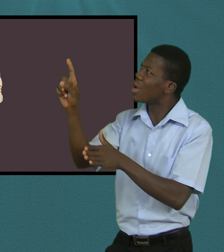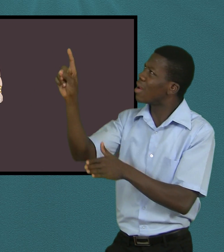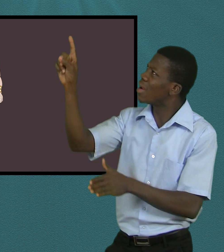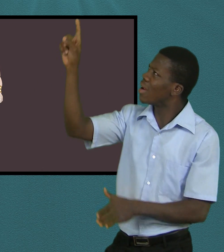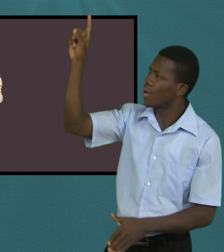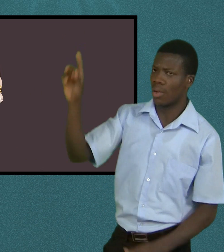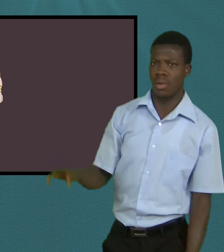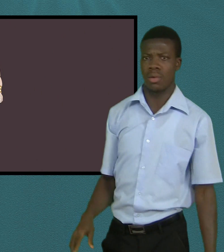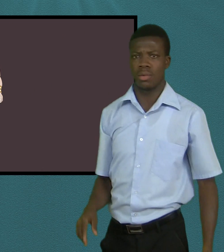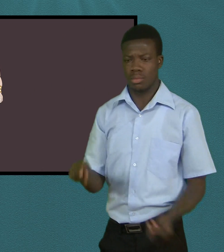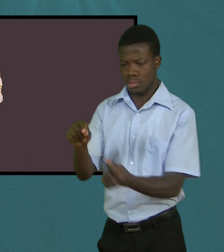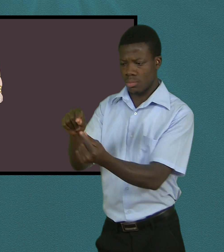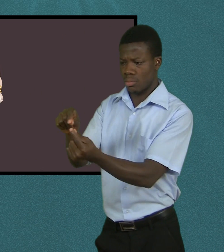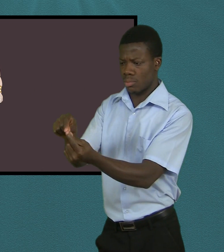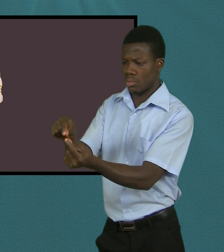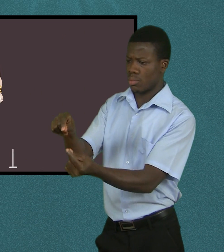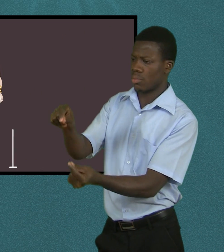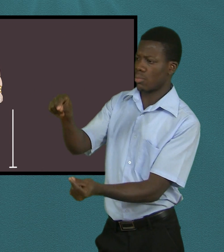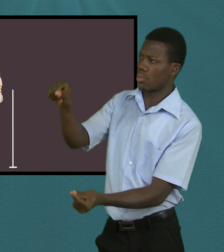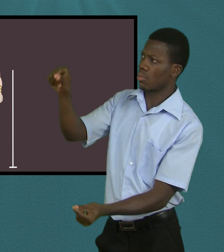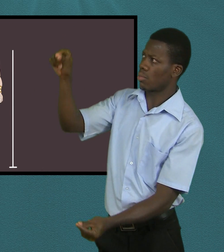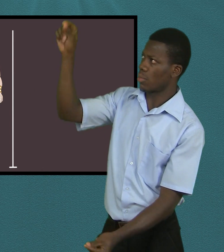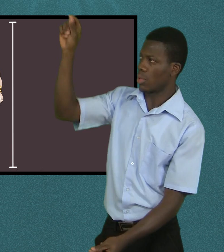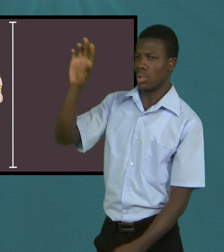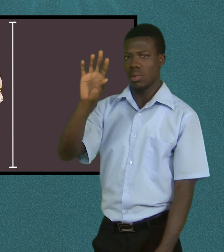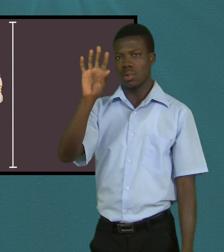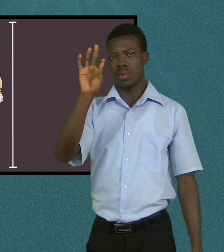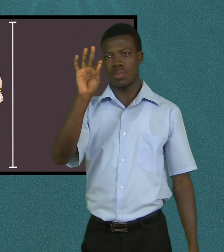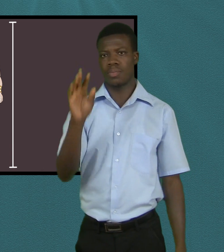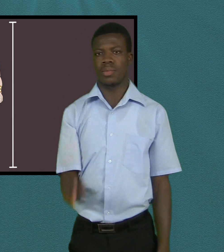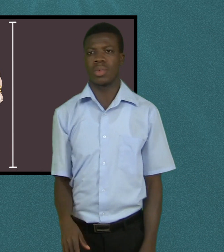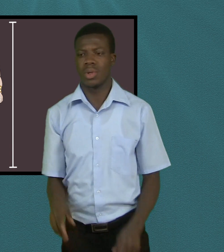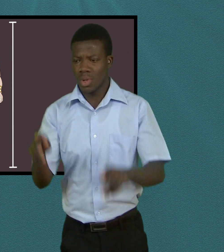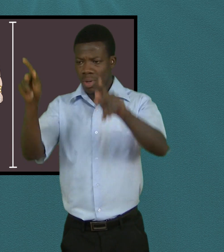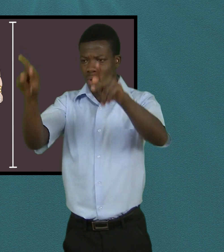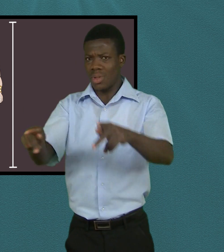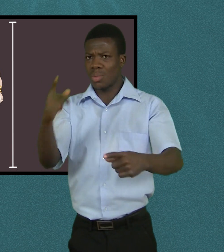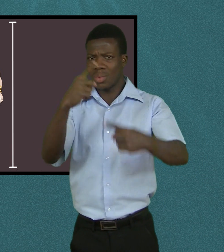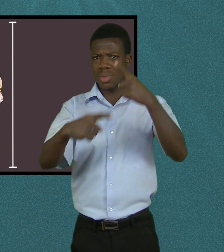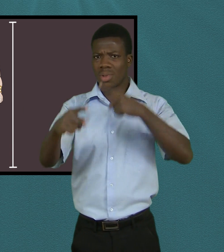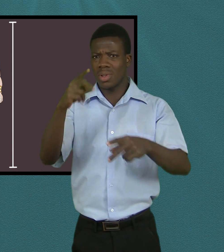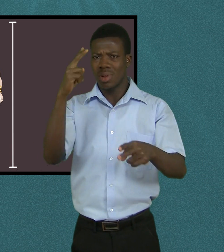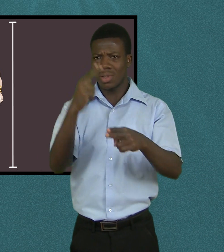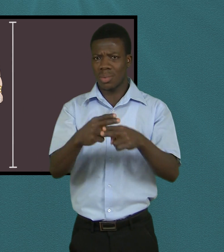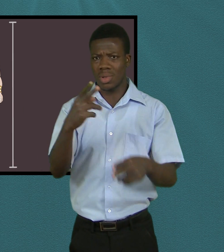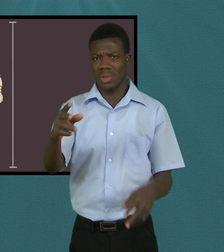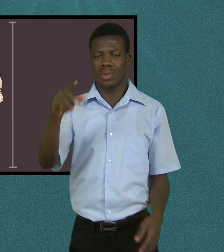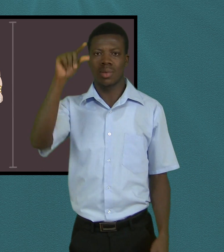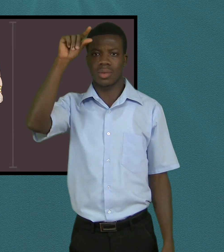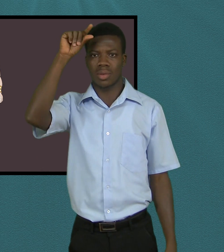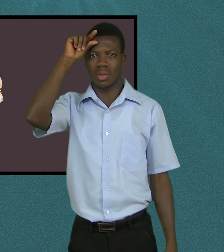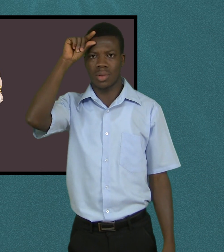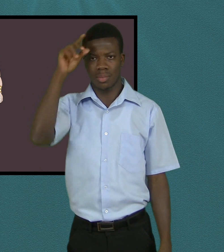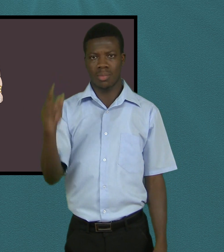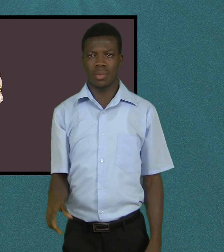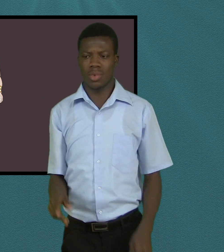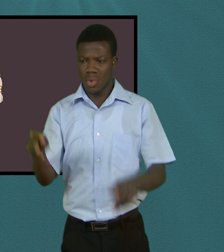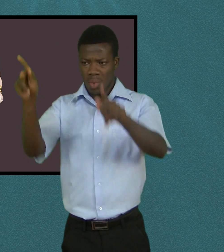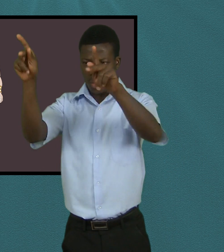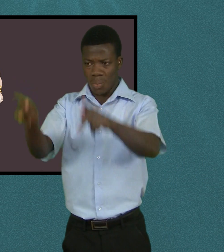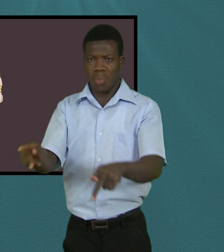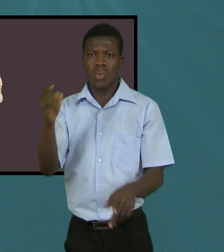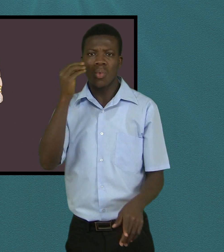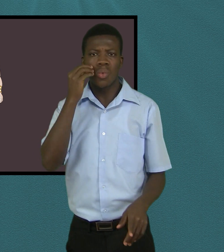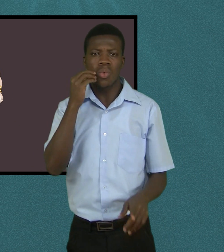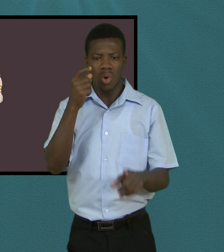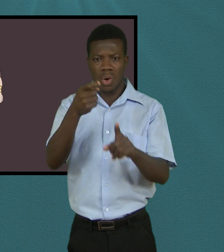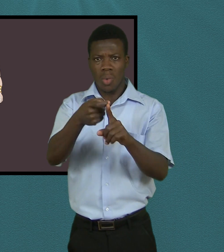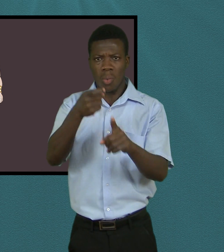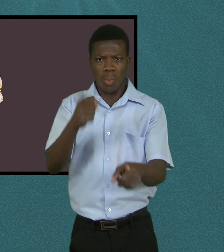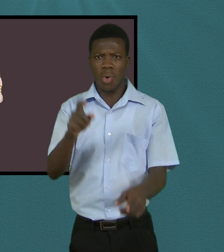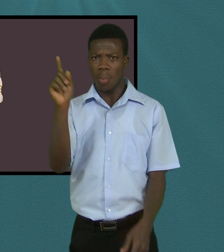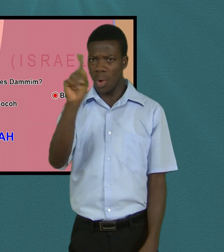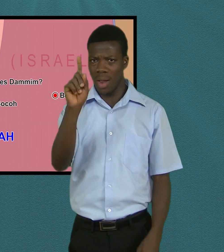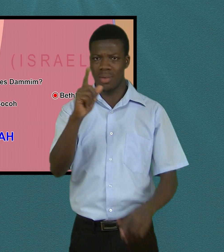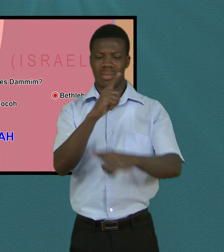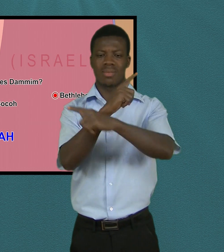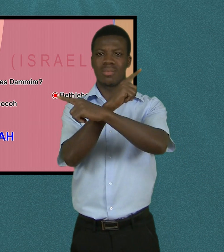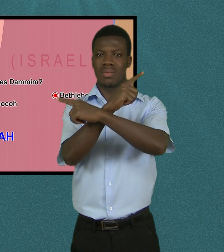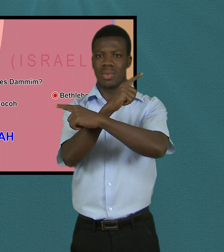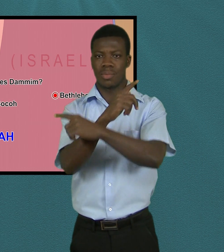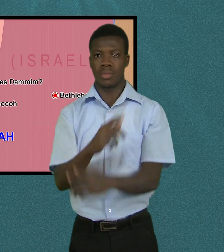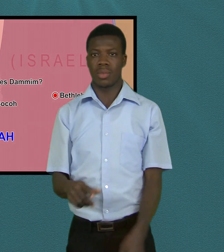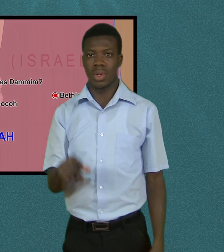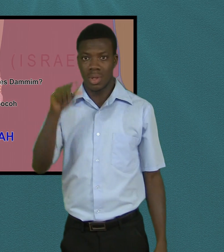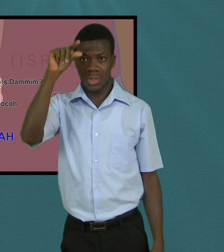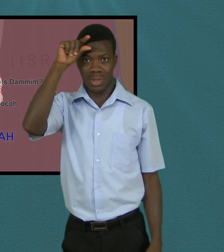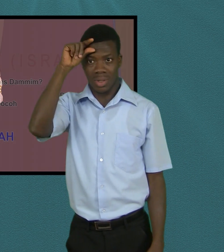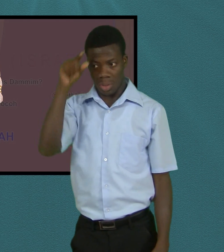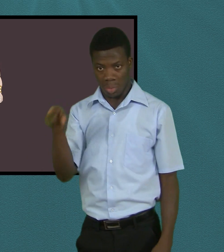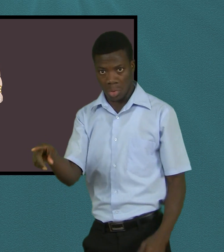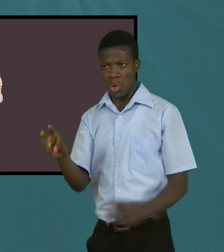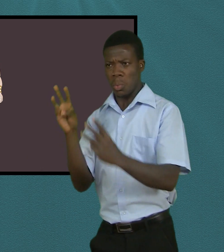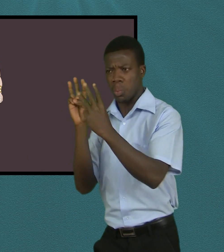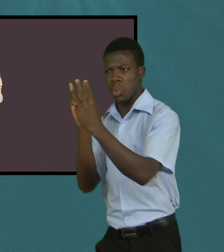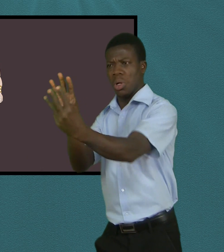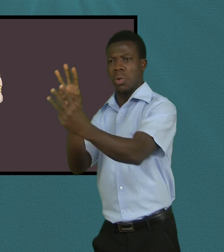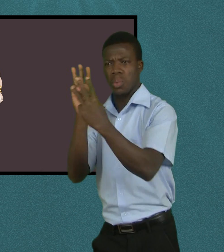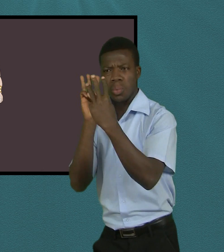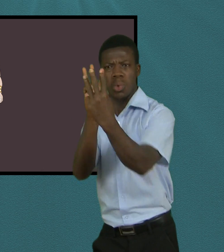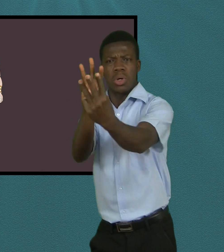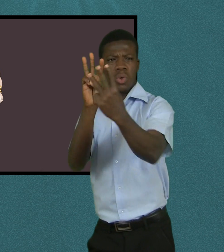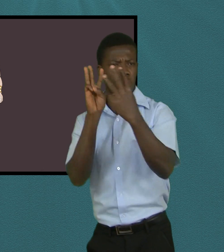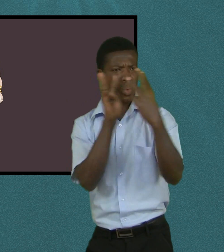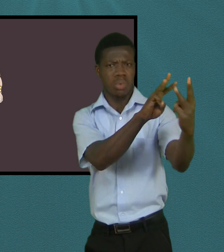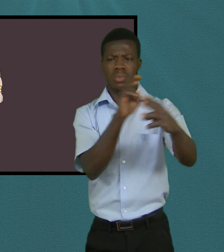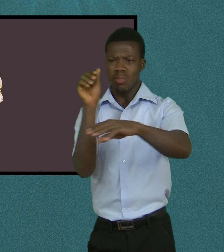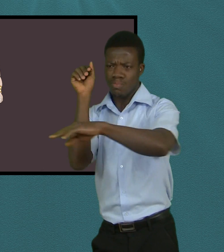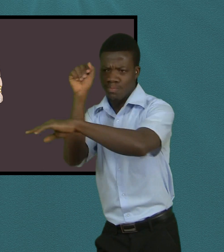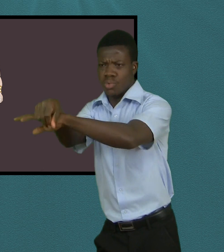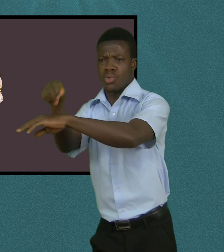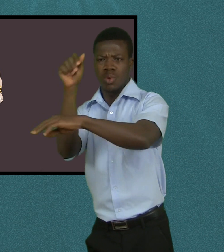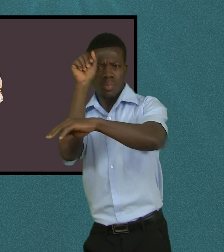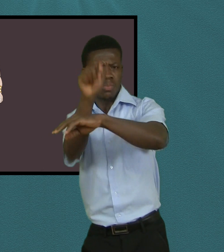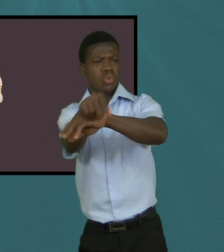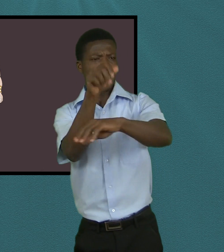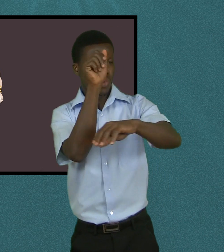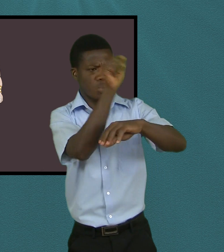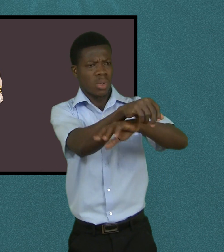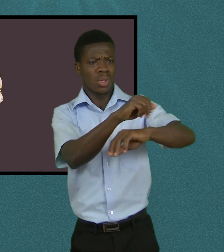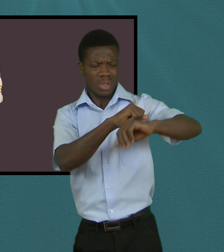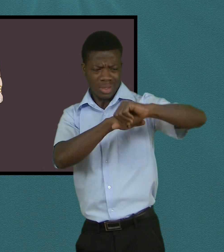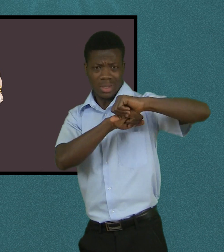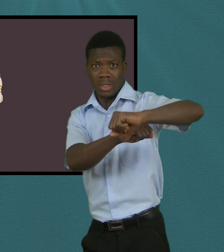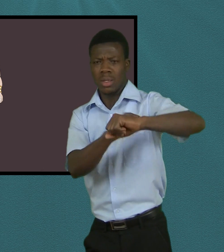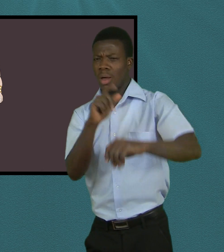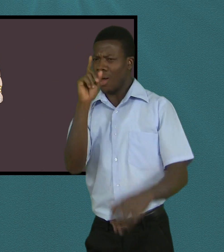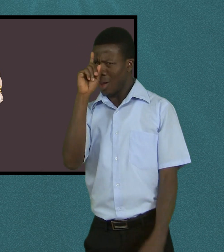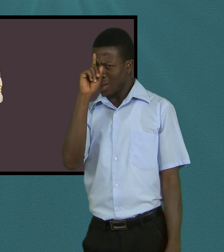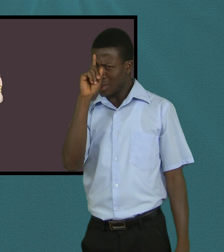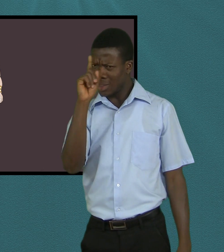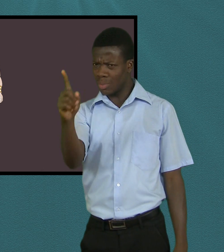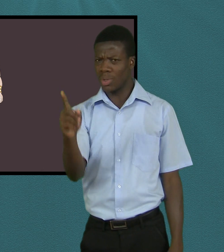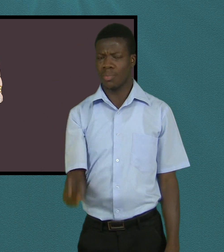He was six cubits and a span in height, and he had a bronze helmet on his head.